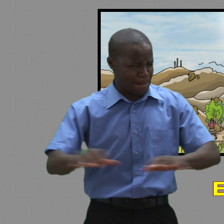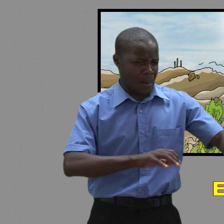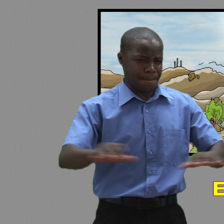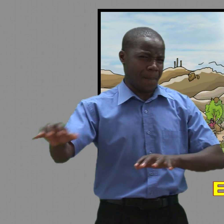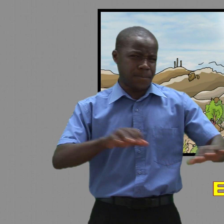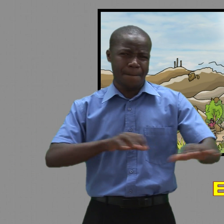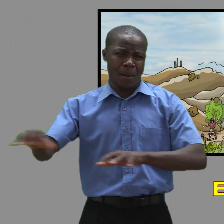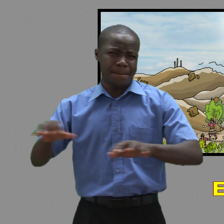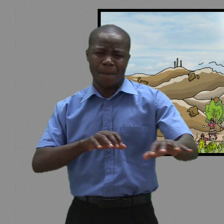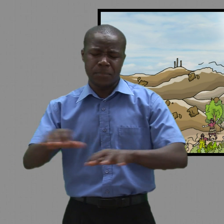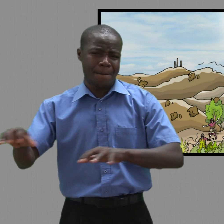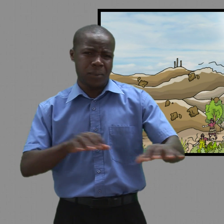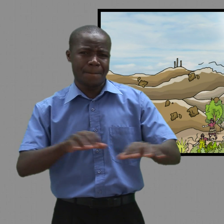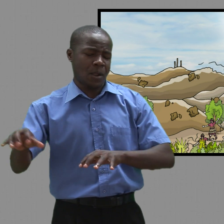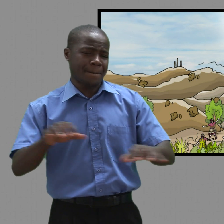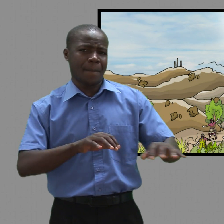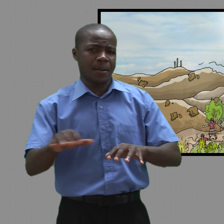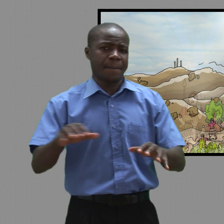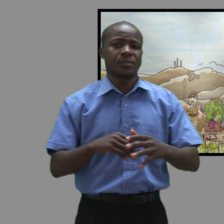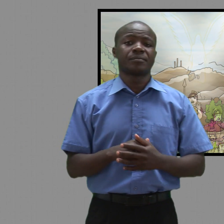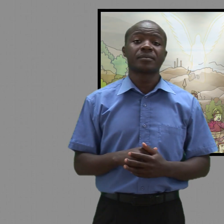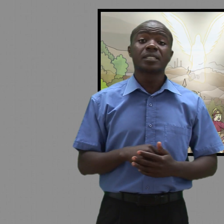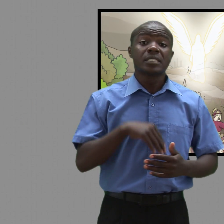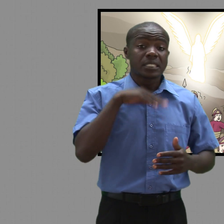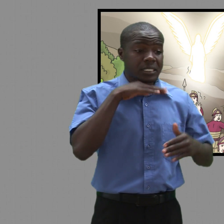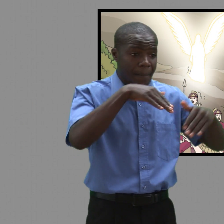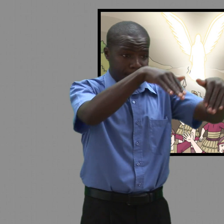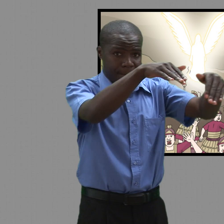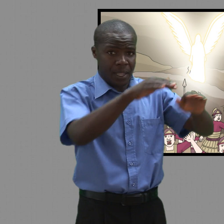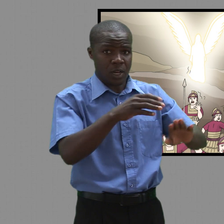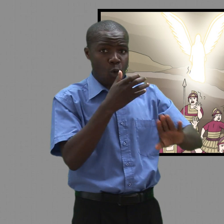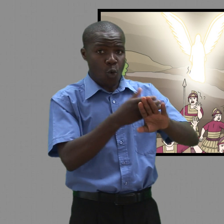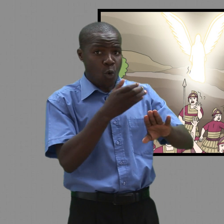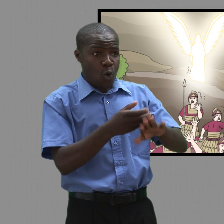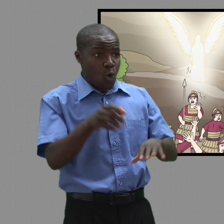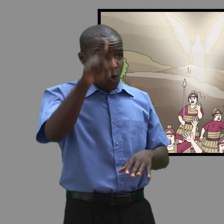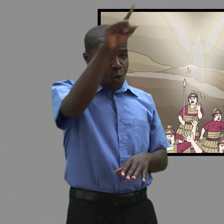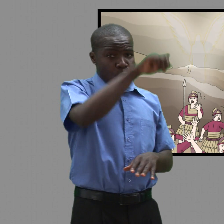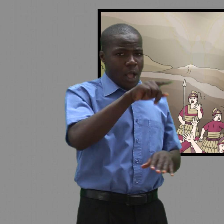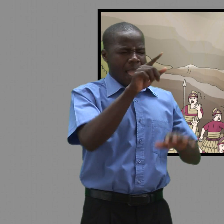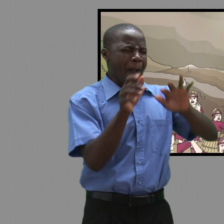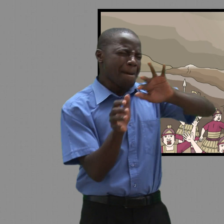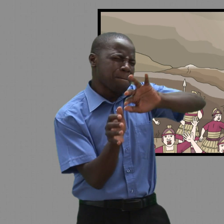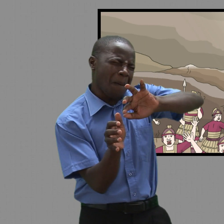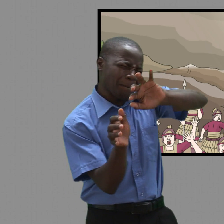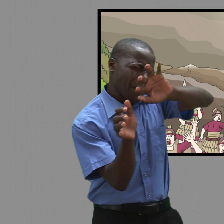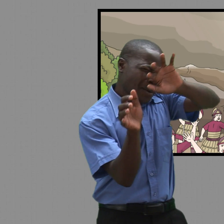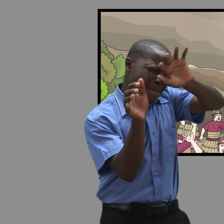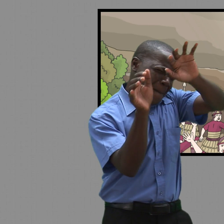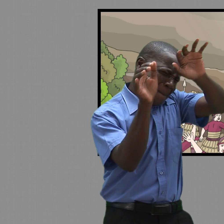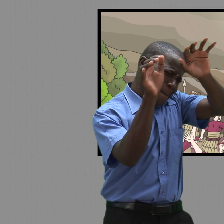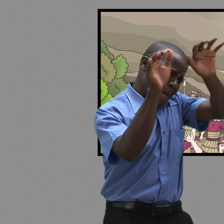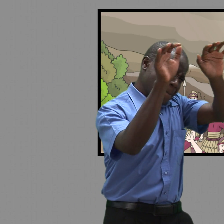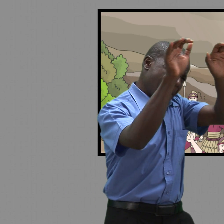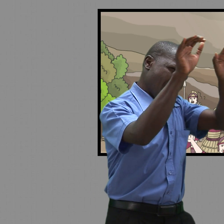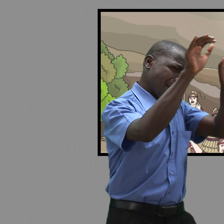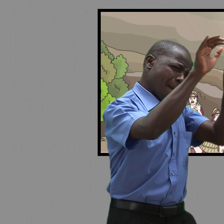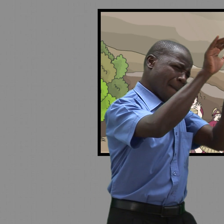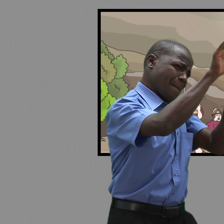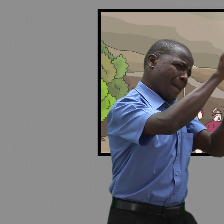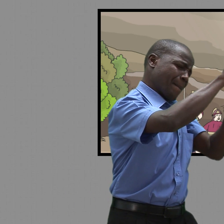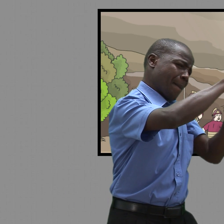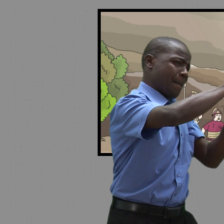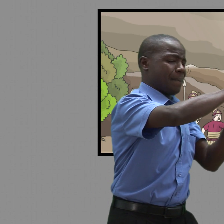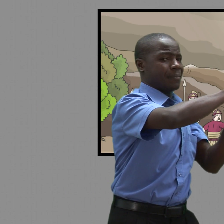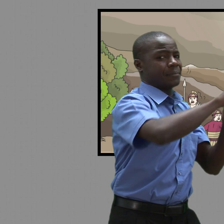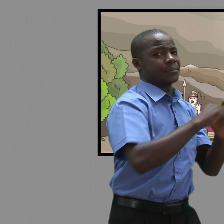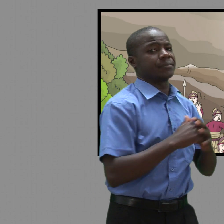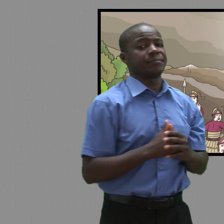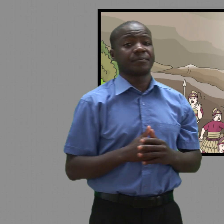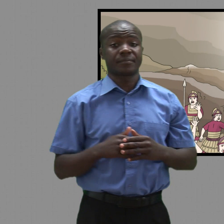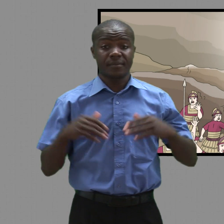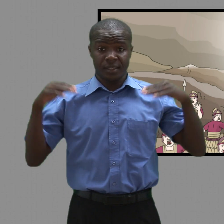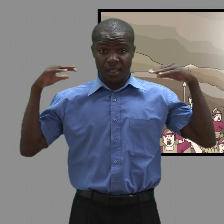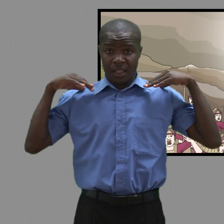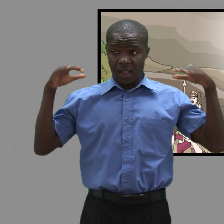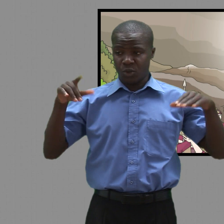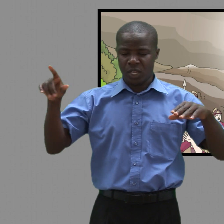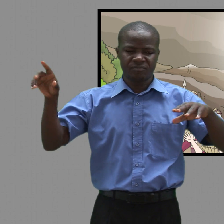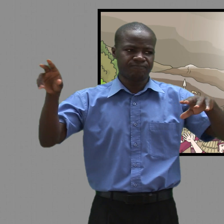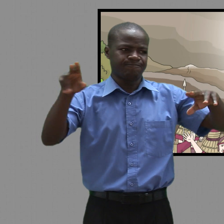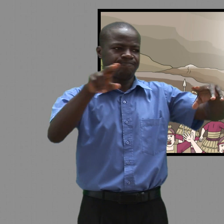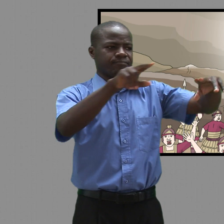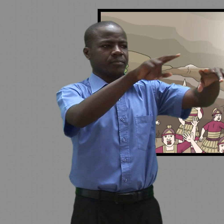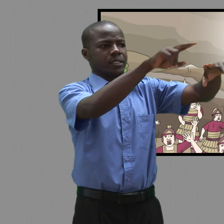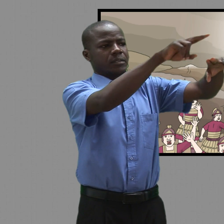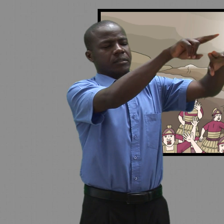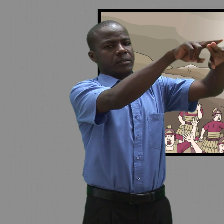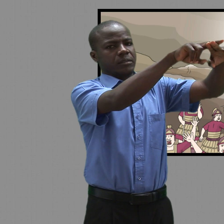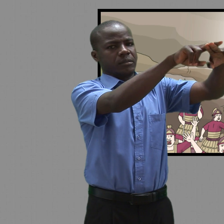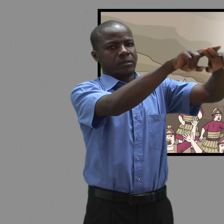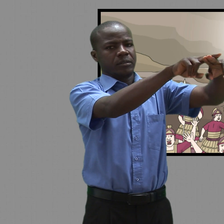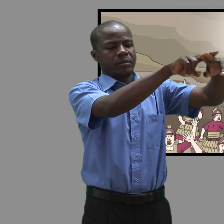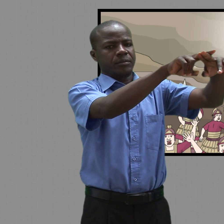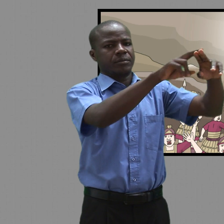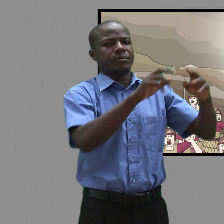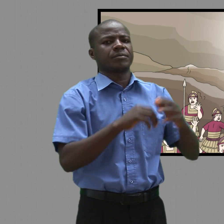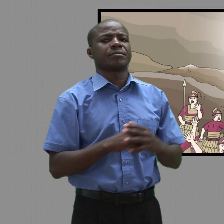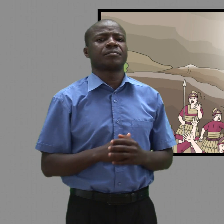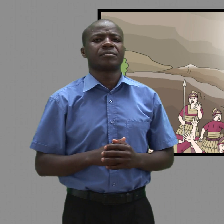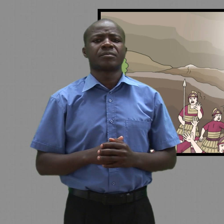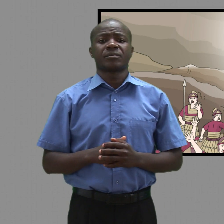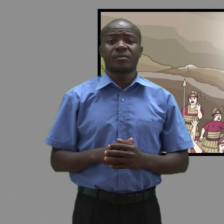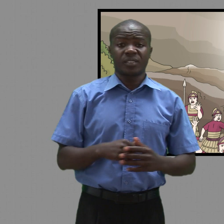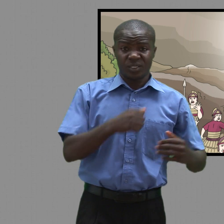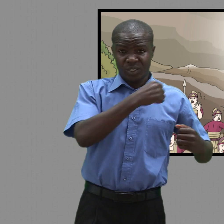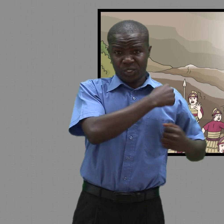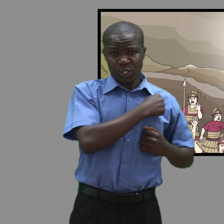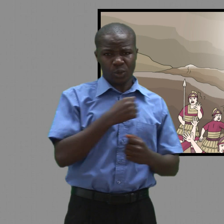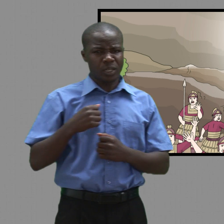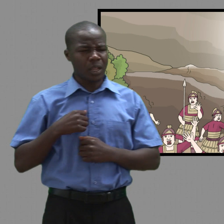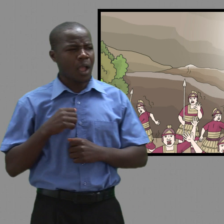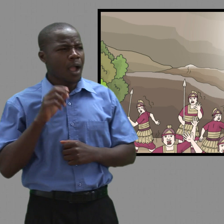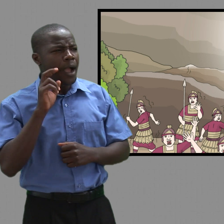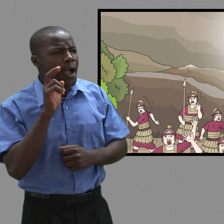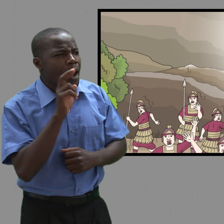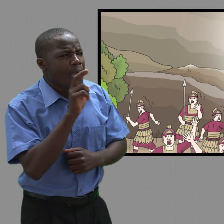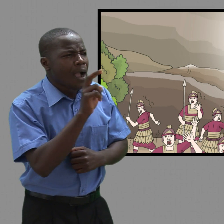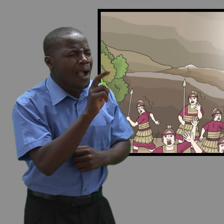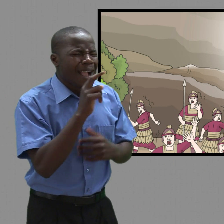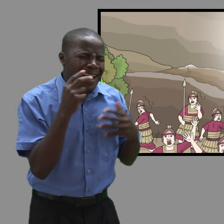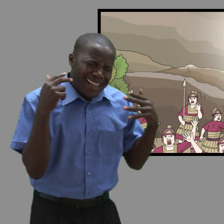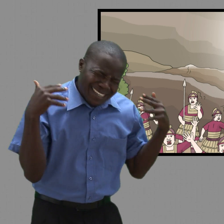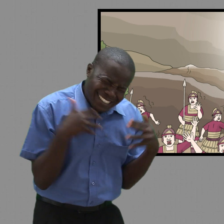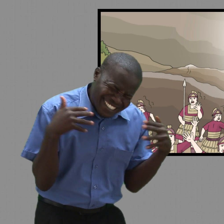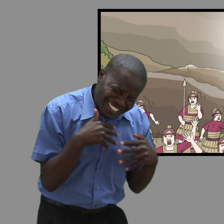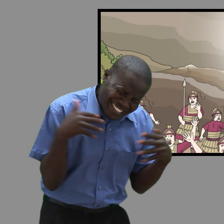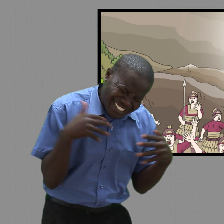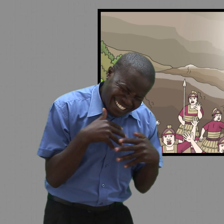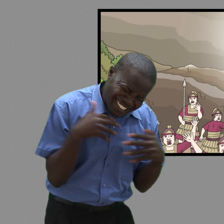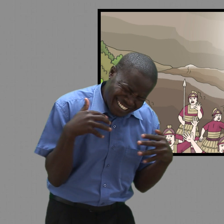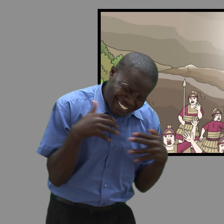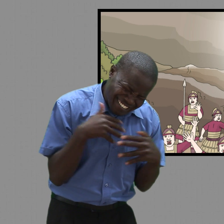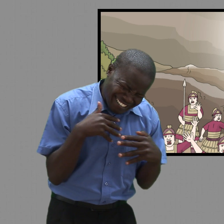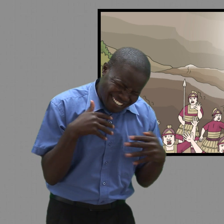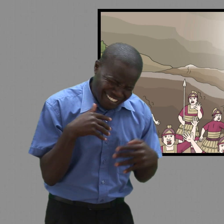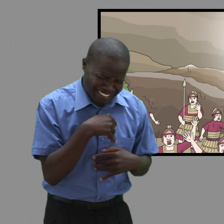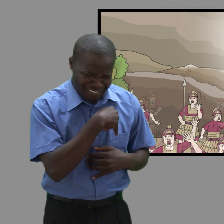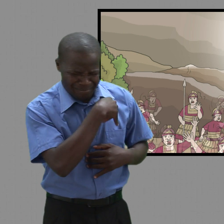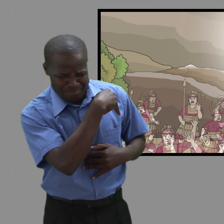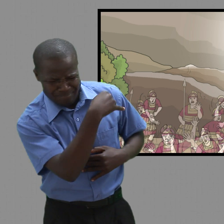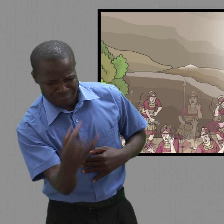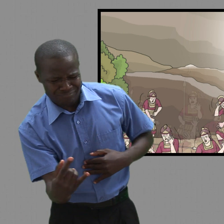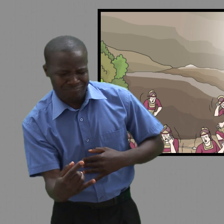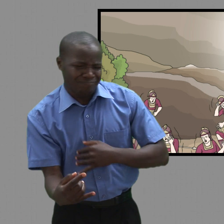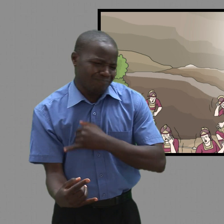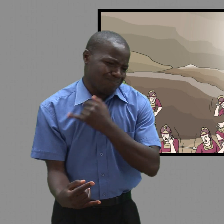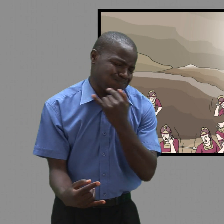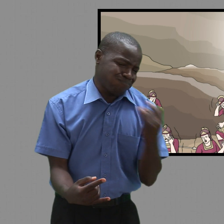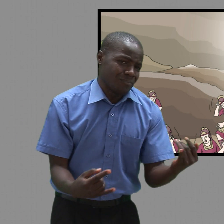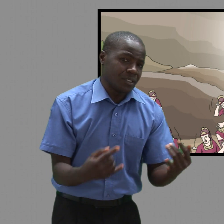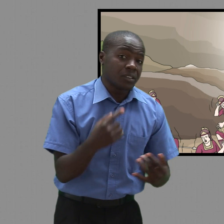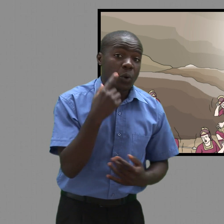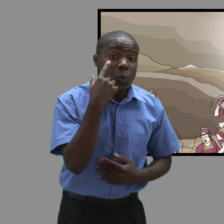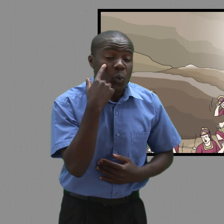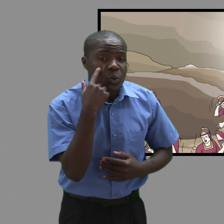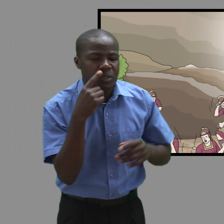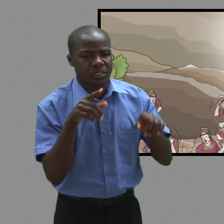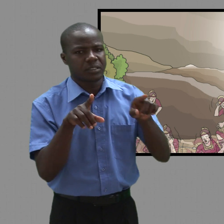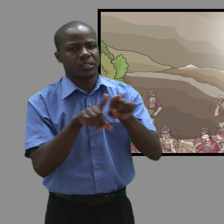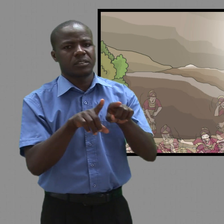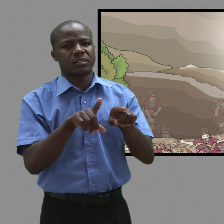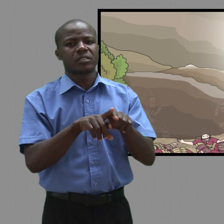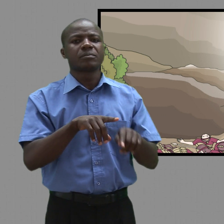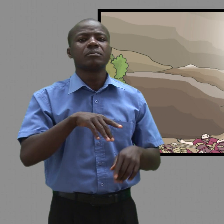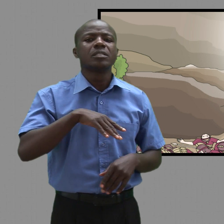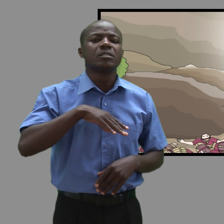His appearance was like lightning, and his clothes were white as snow.